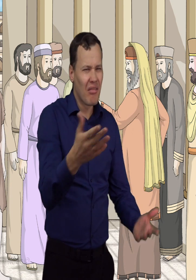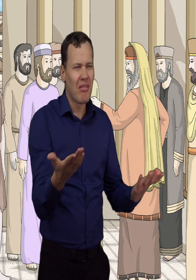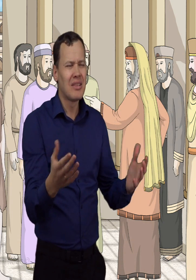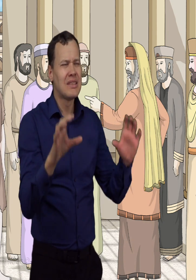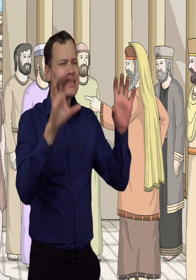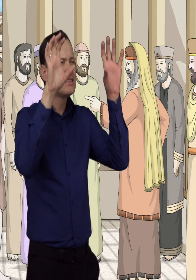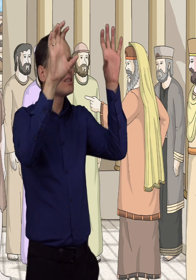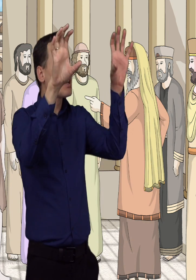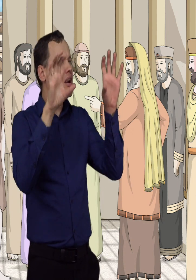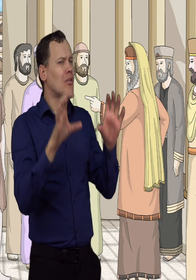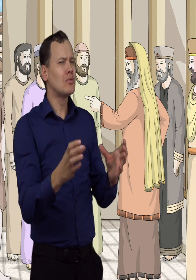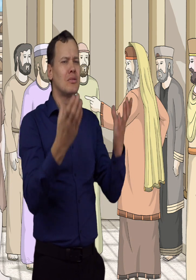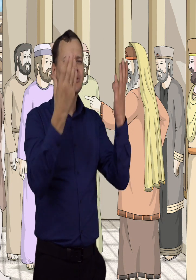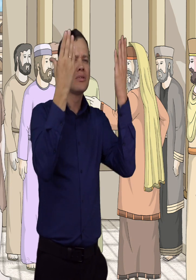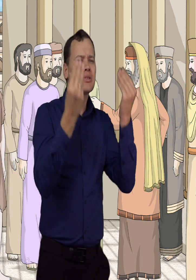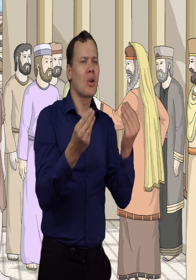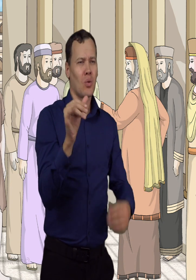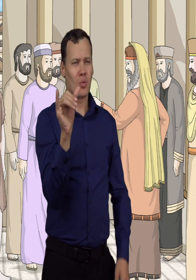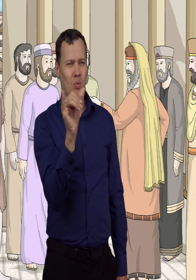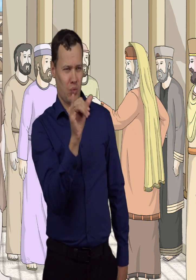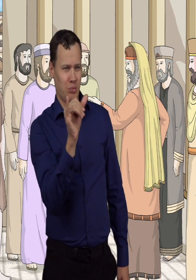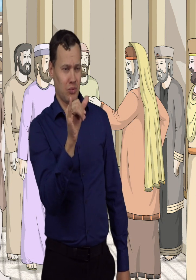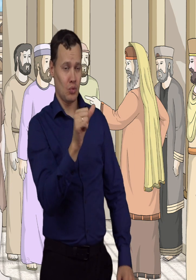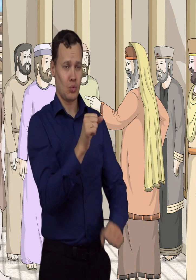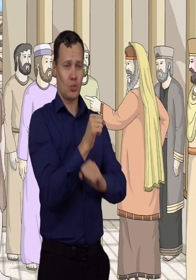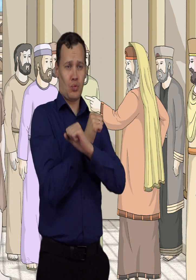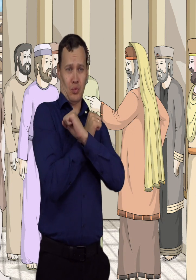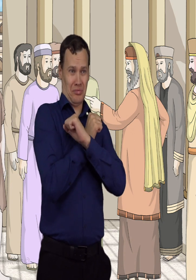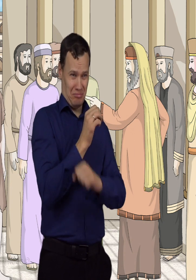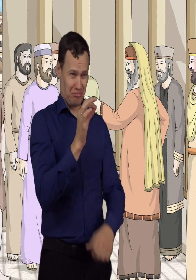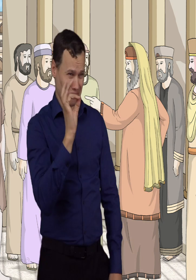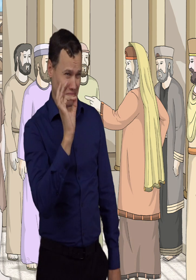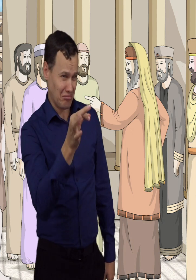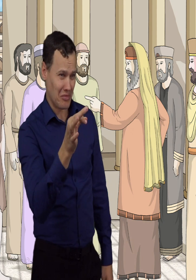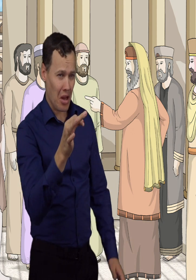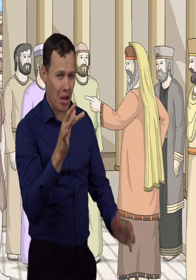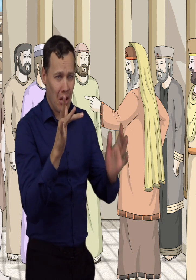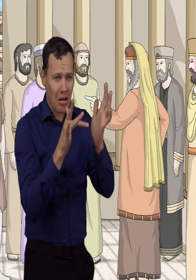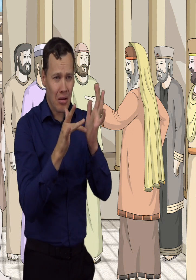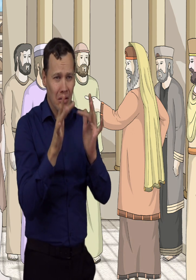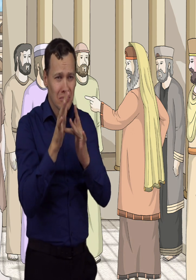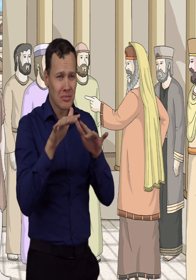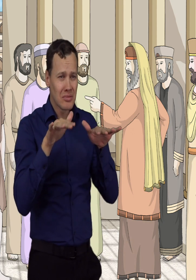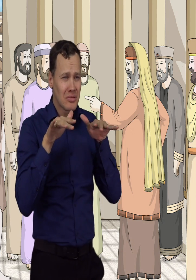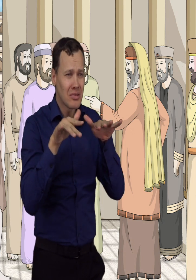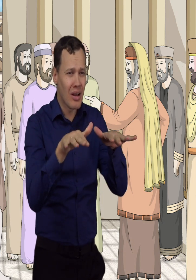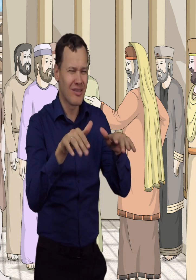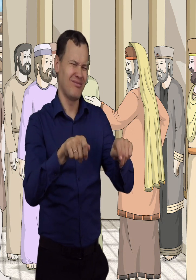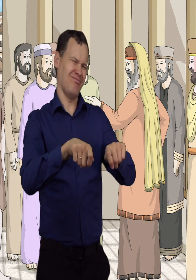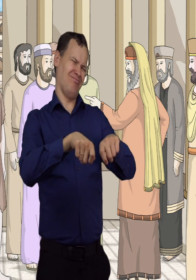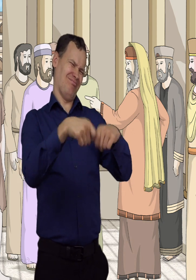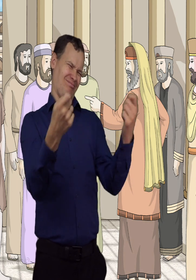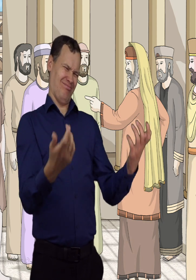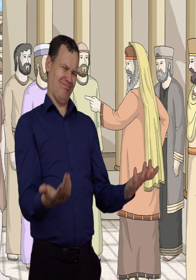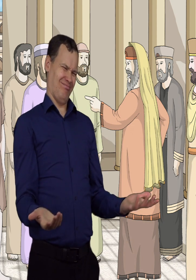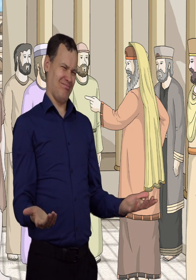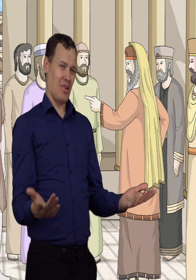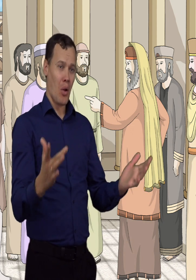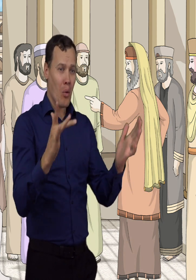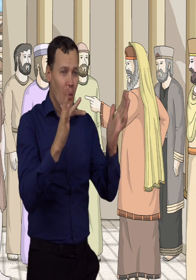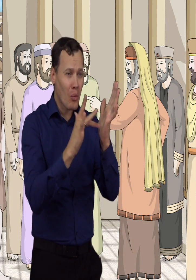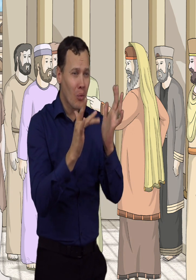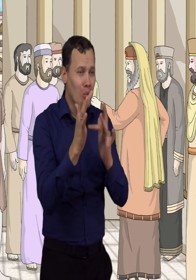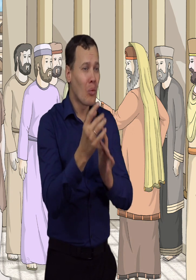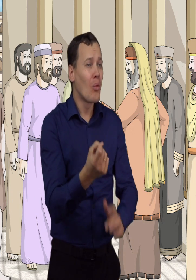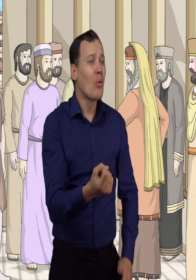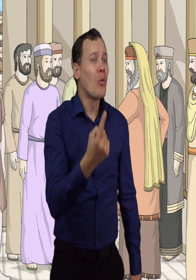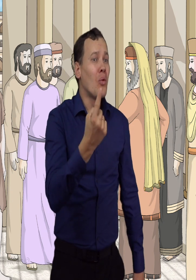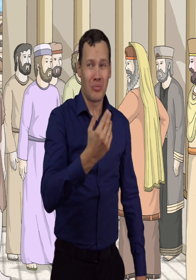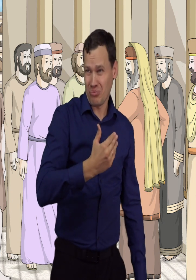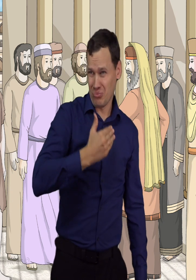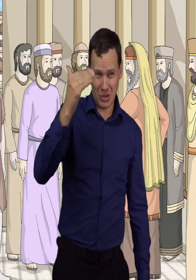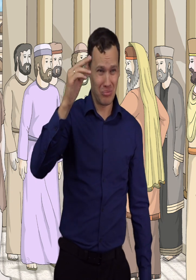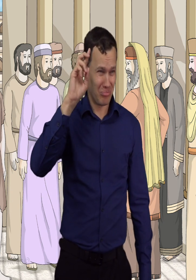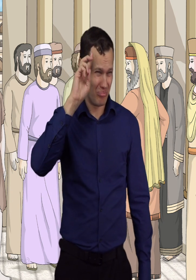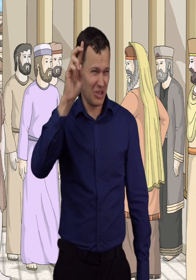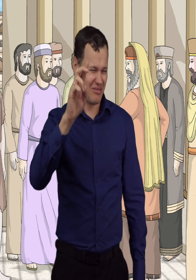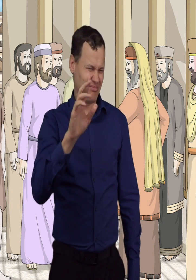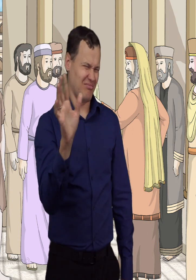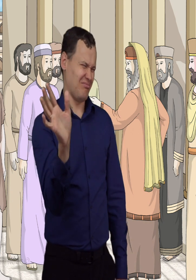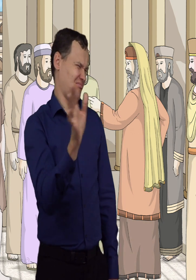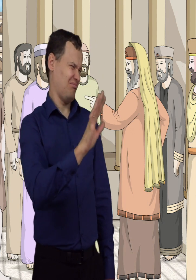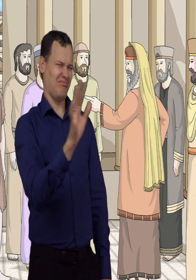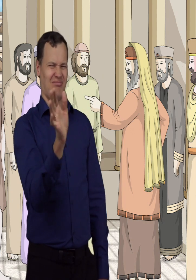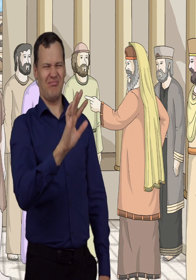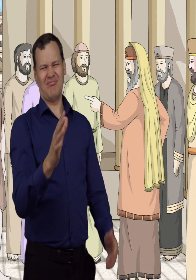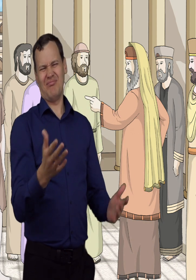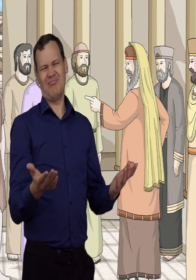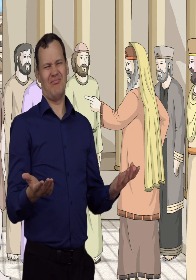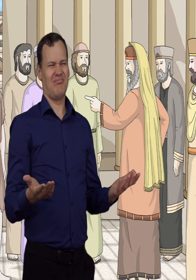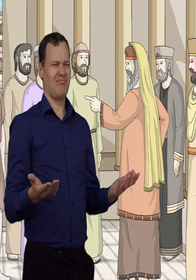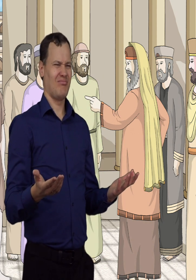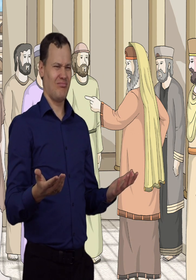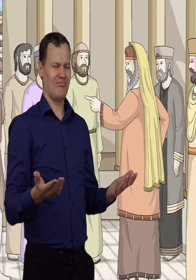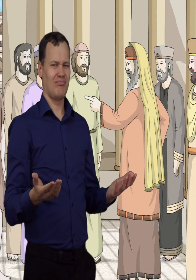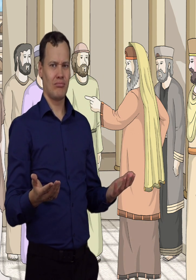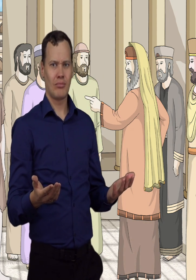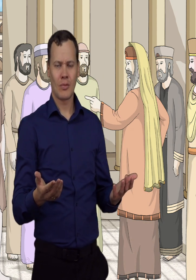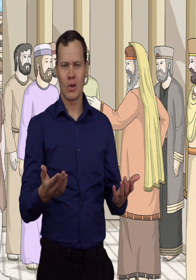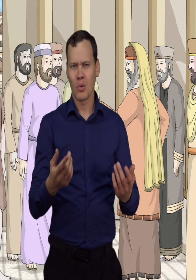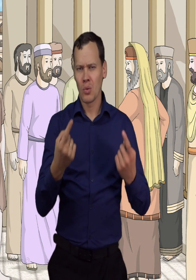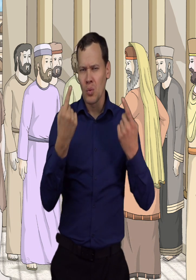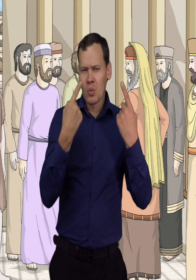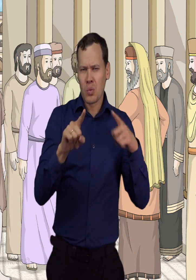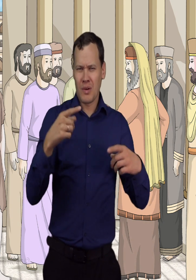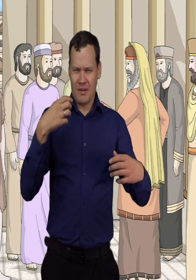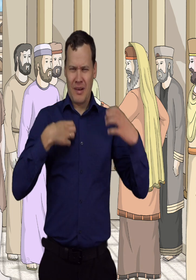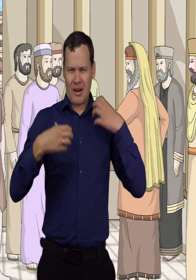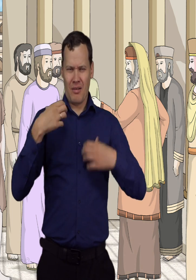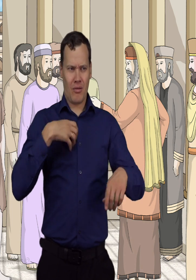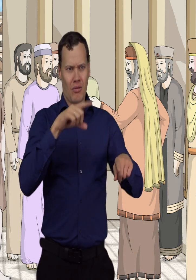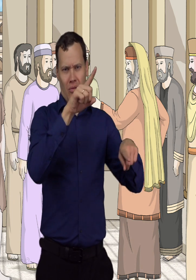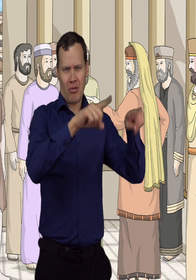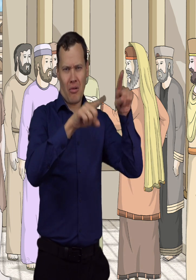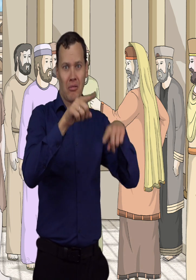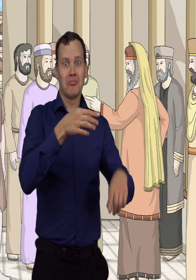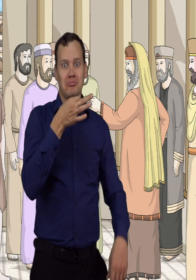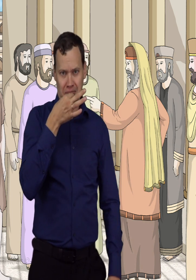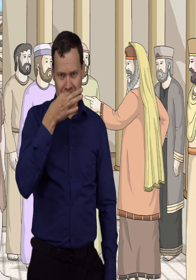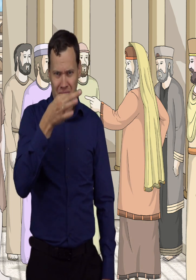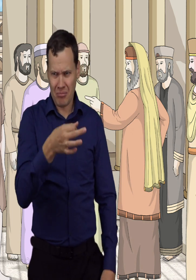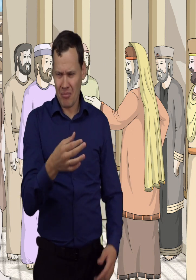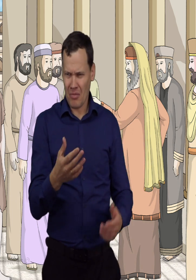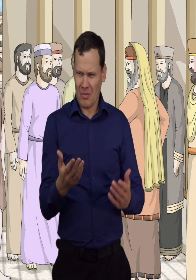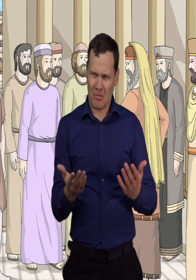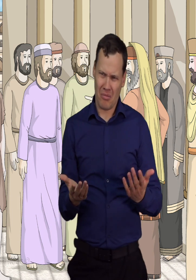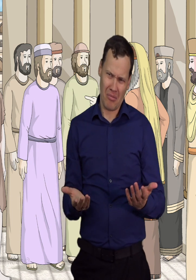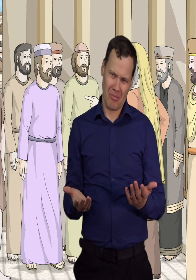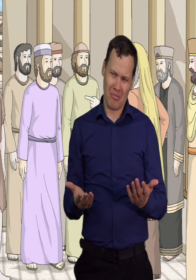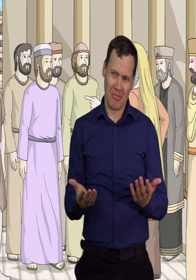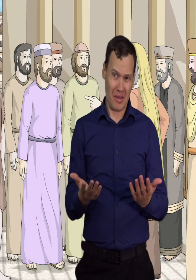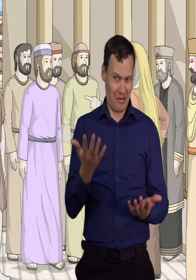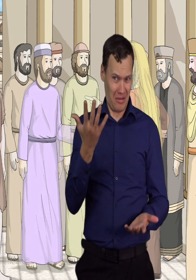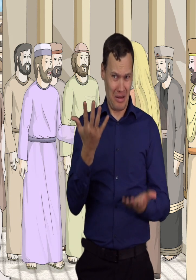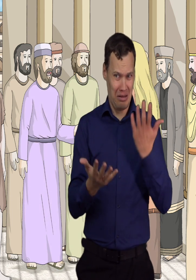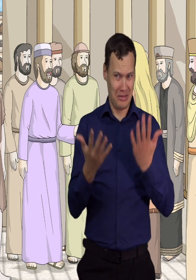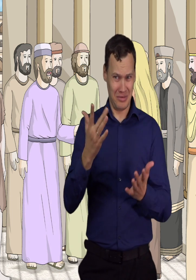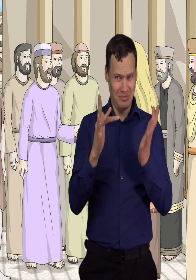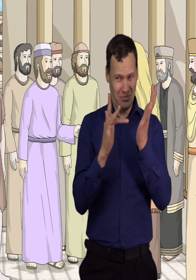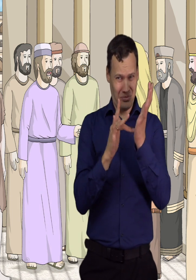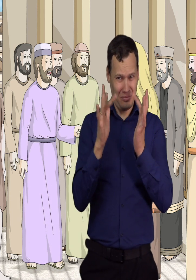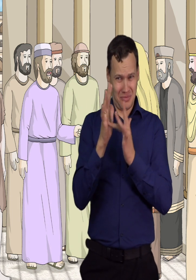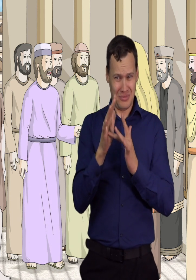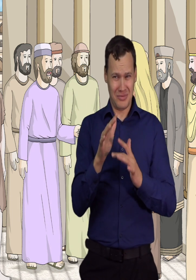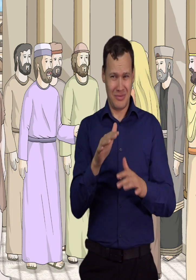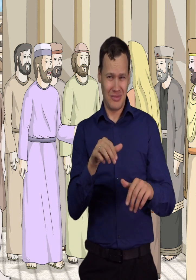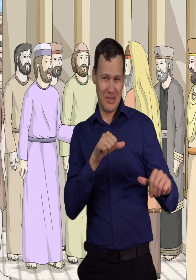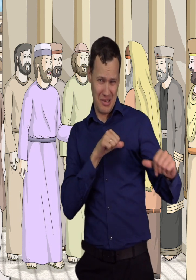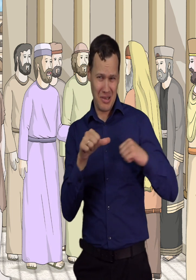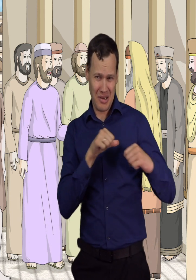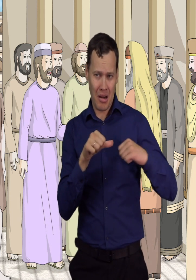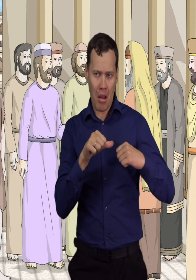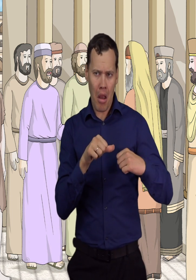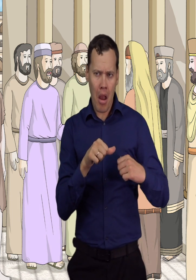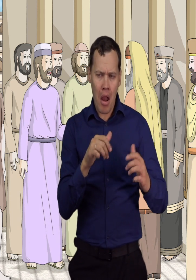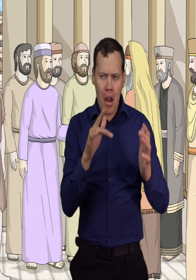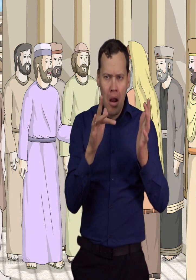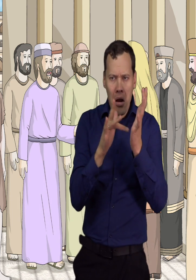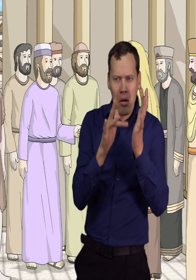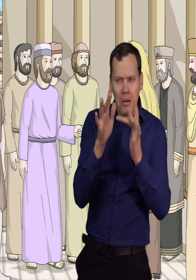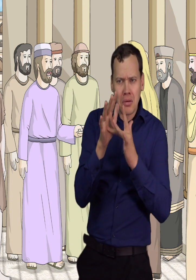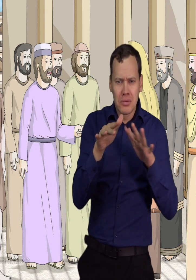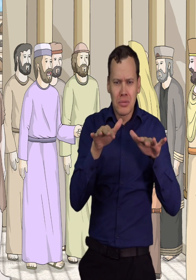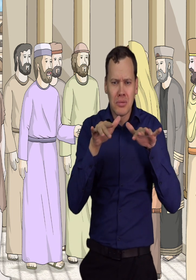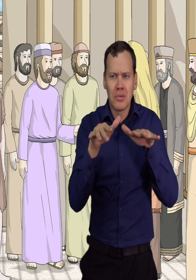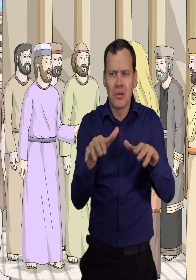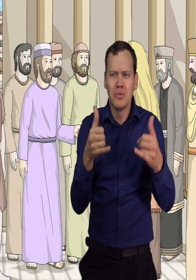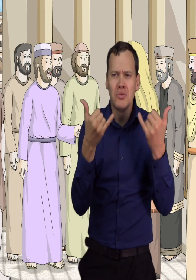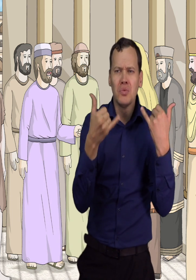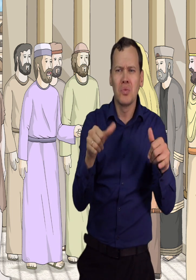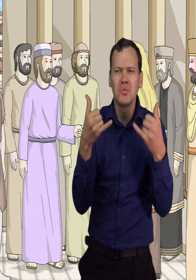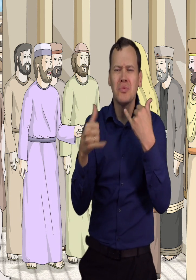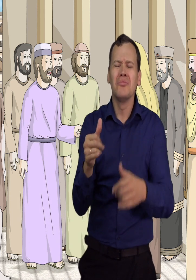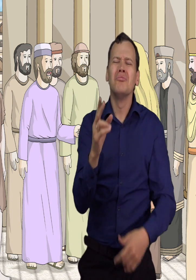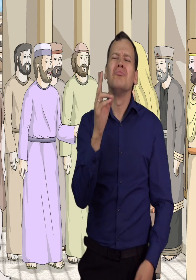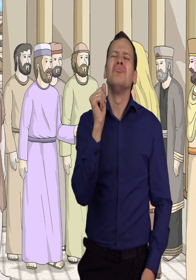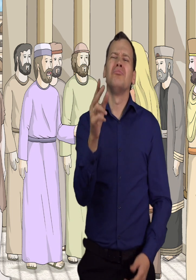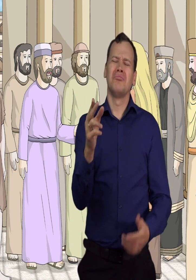Because of this, some of the Pharisees said, “This man is not from God, for He does not keep the Sabbath.”